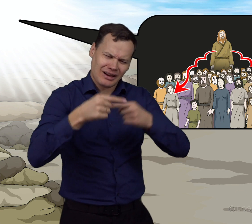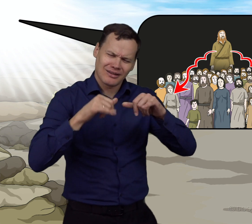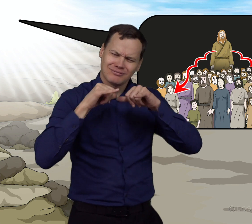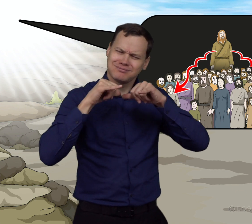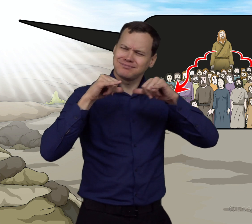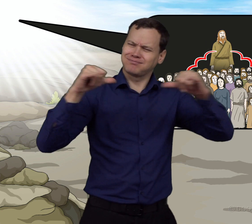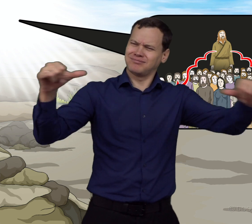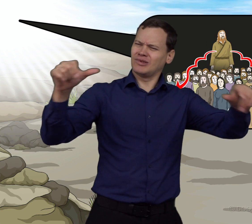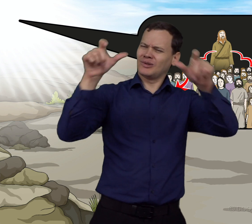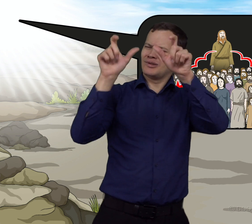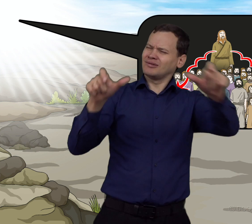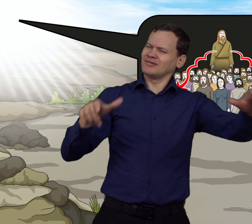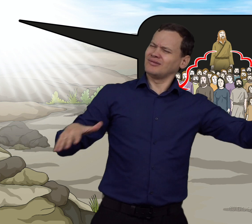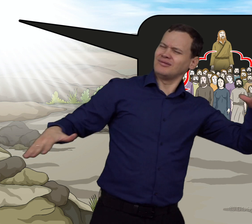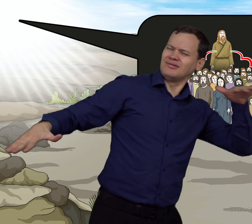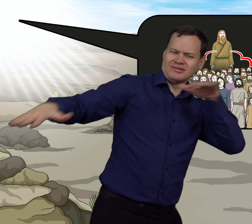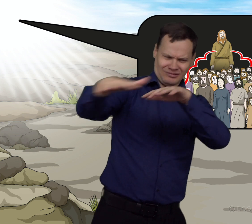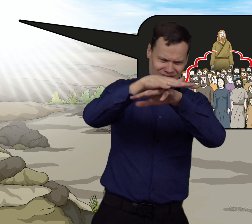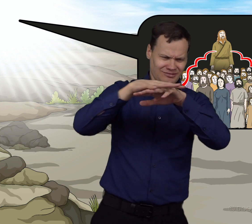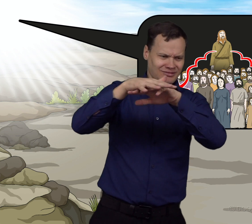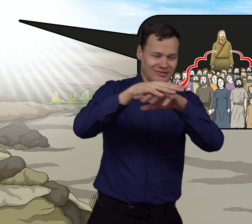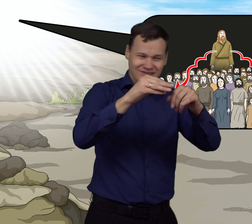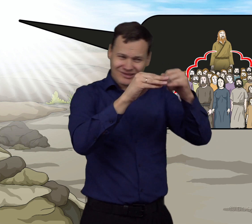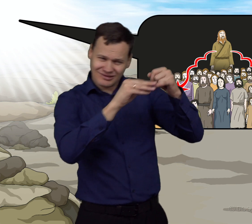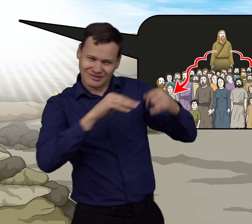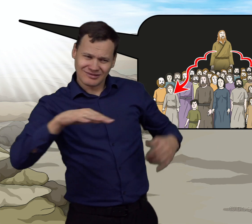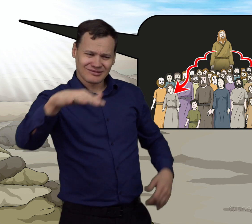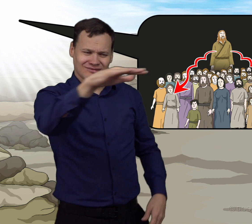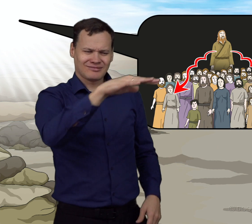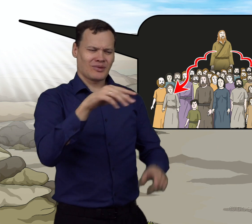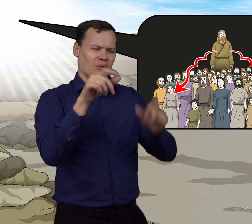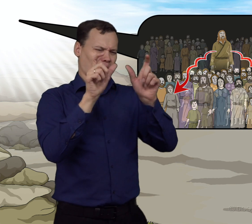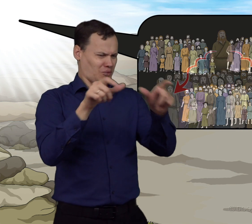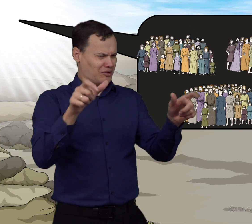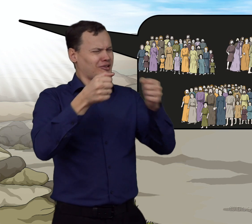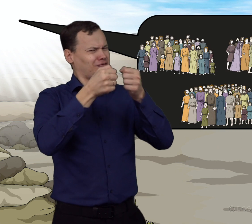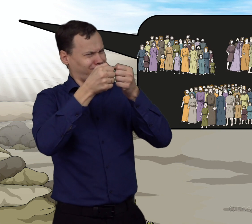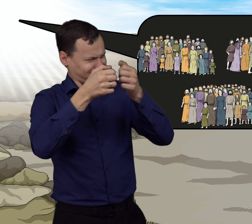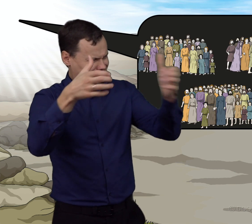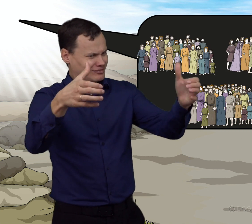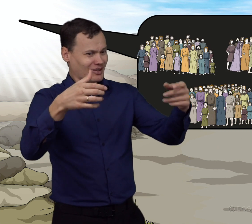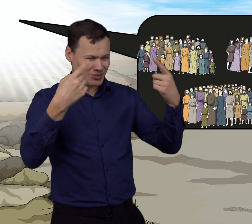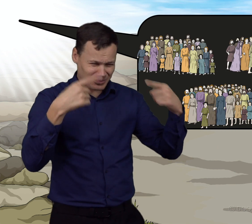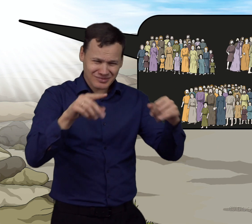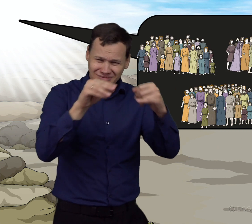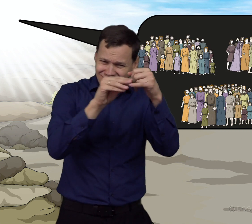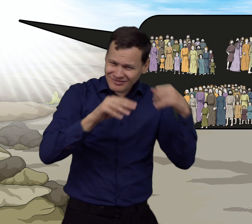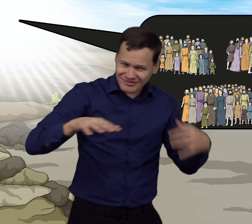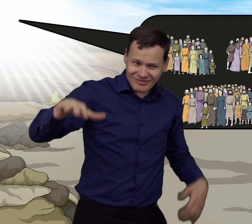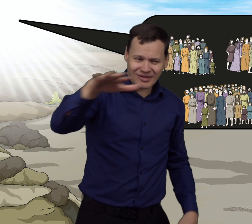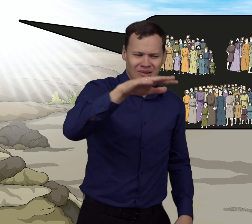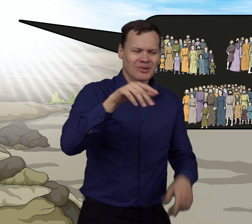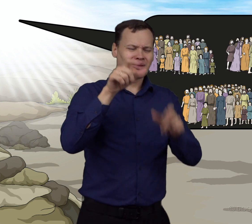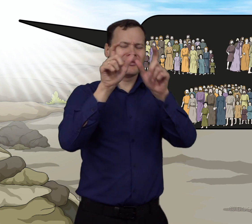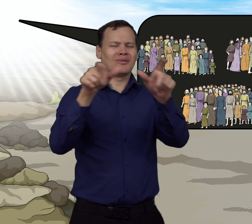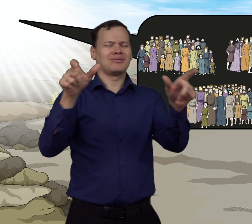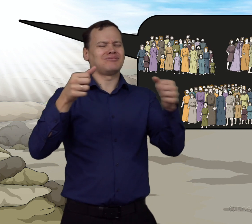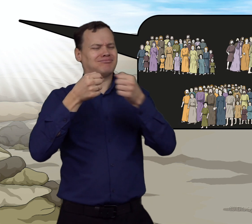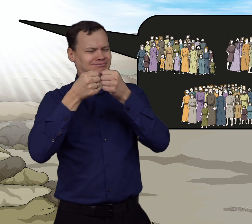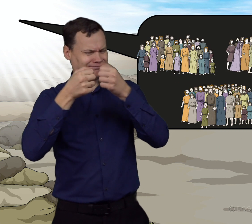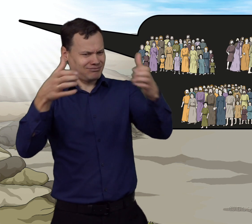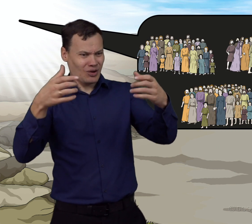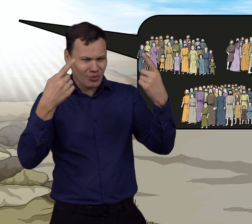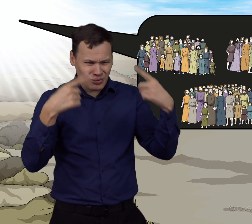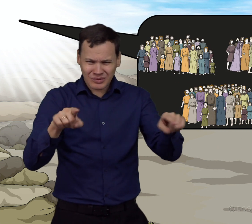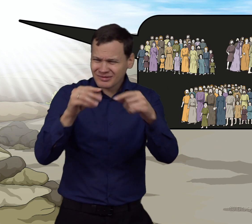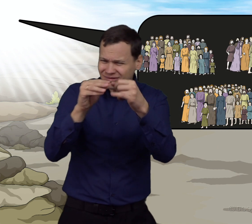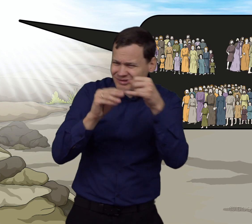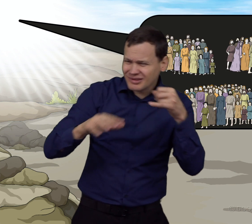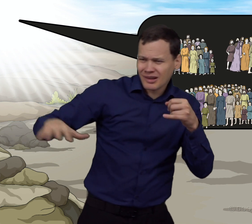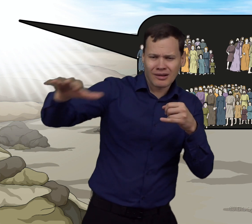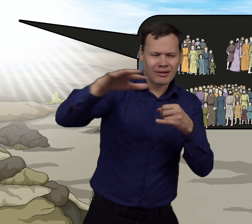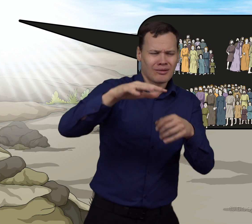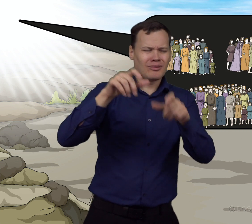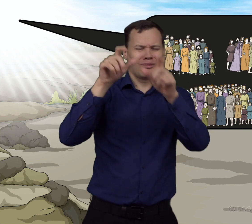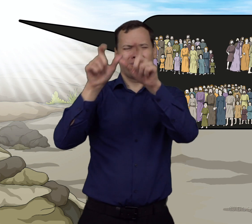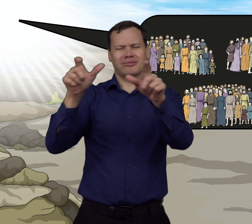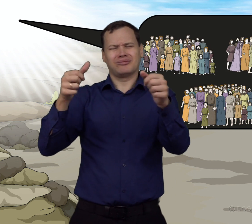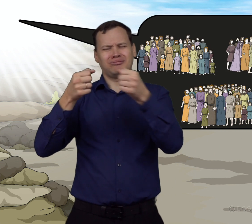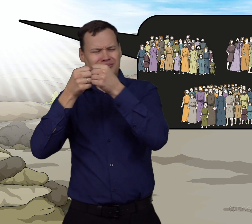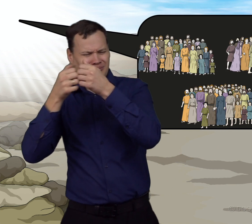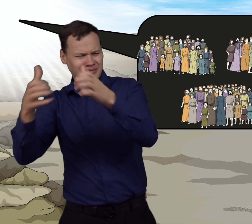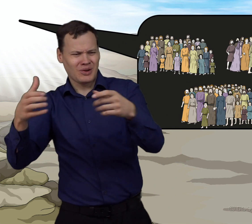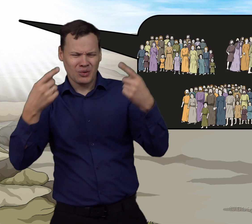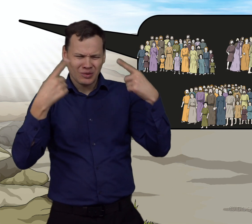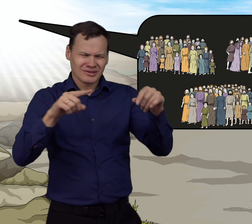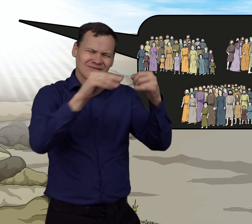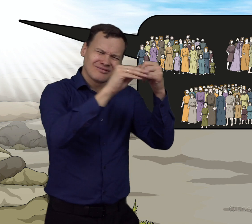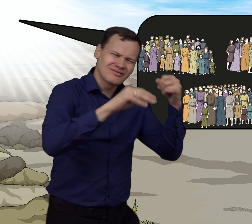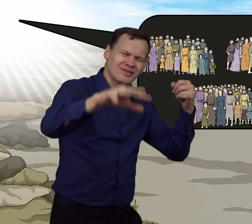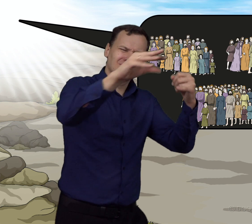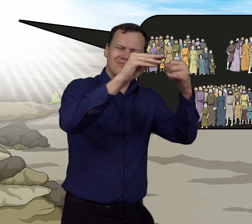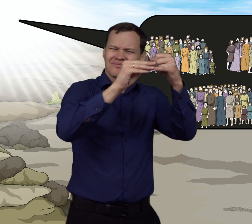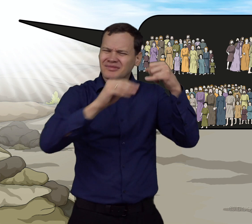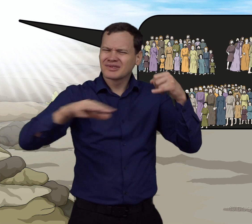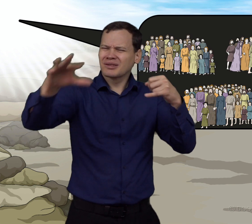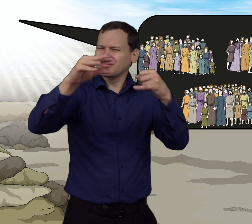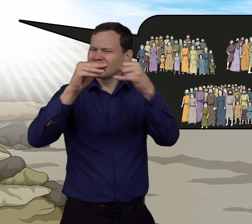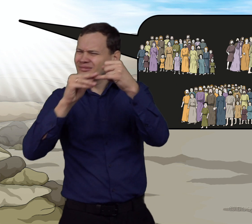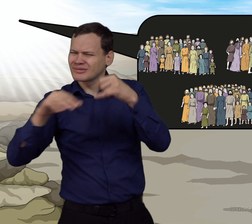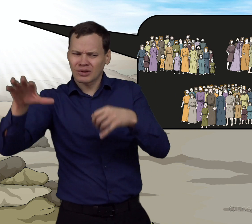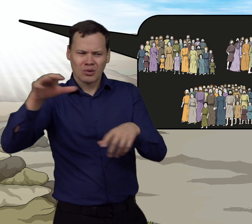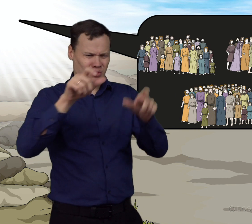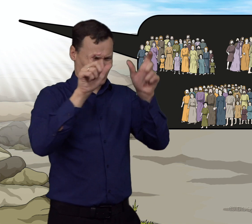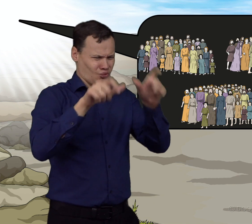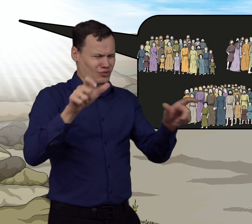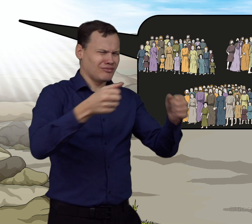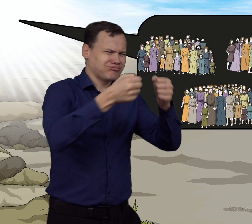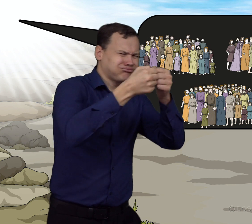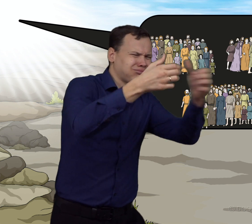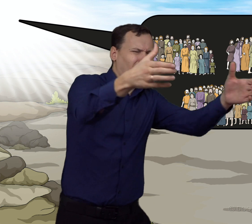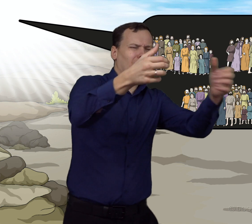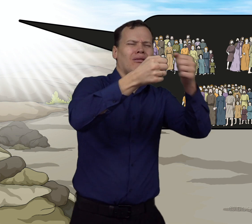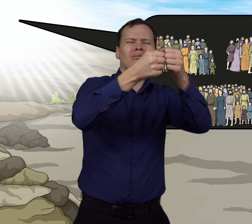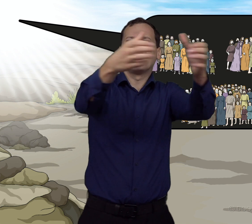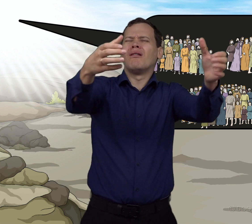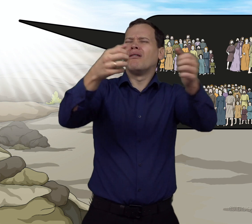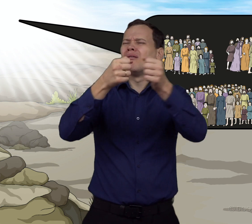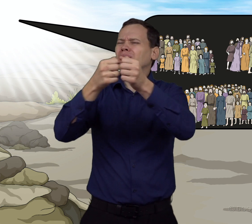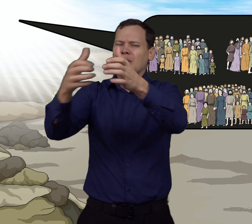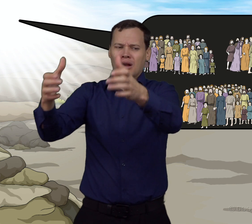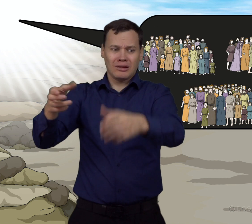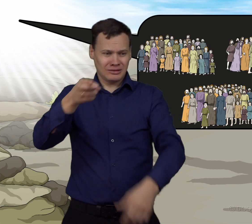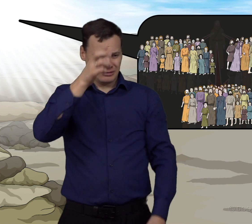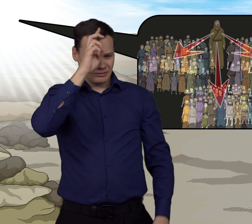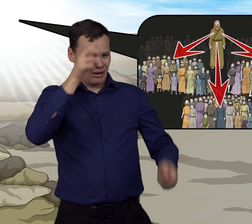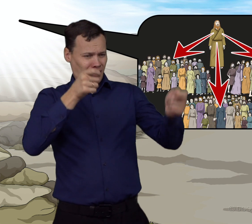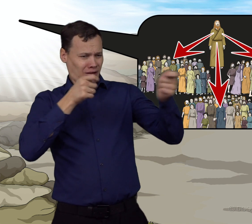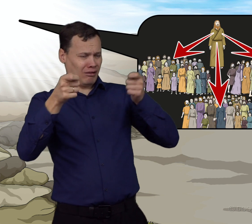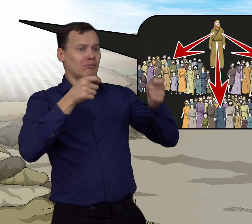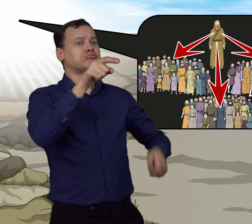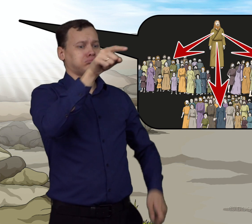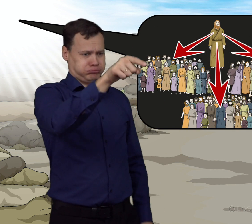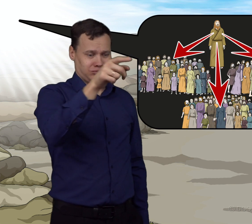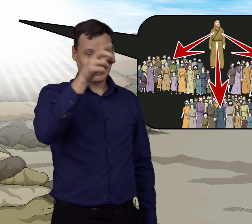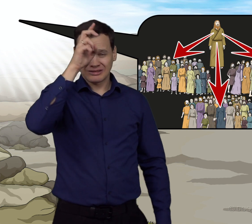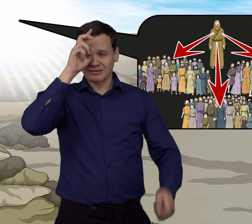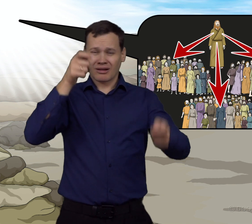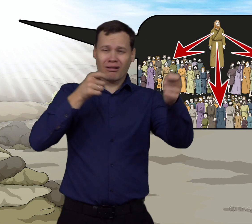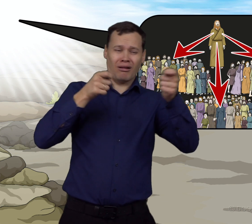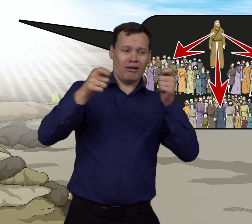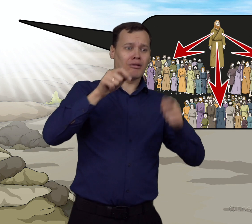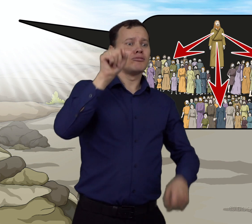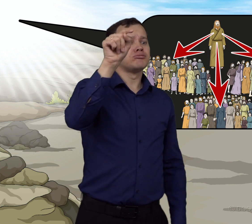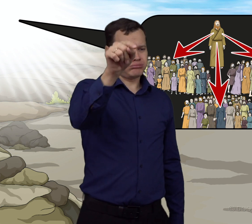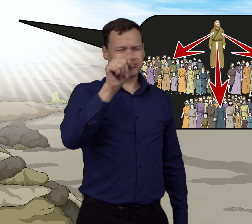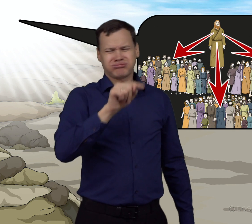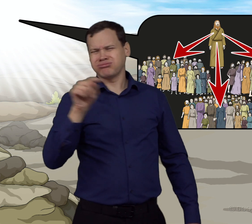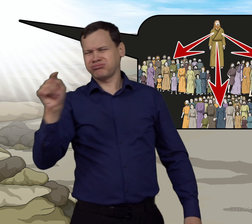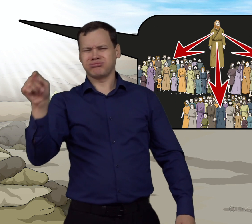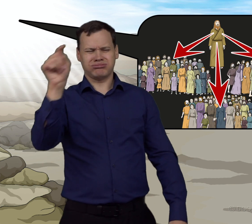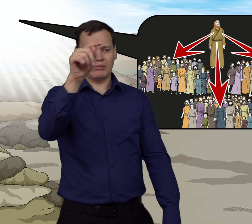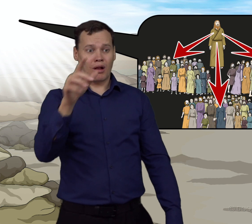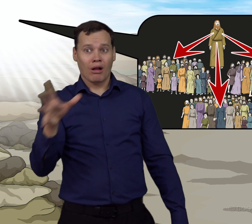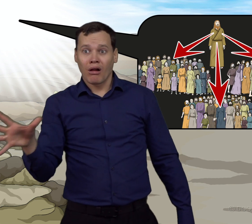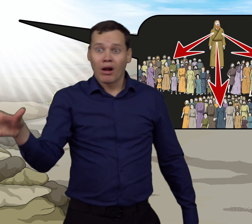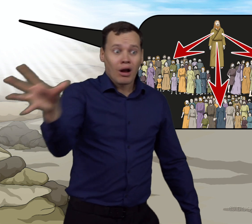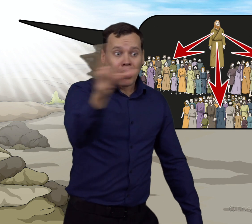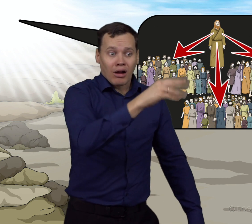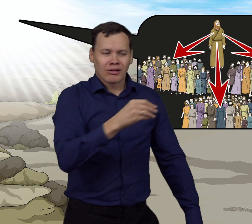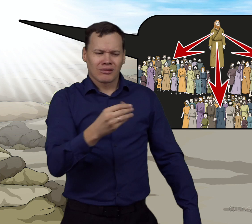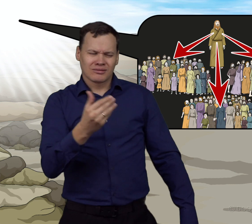I will make you exceedingly fruitful; I will make nations of you, and kings will descend from you.